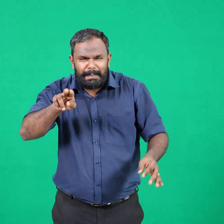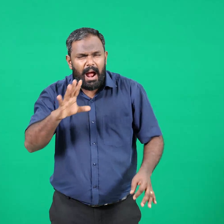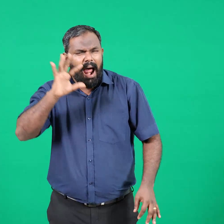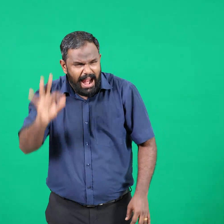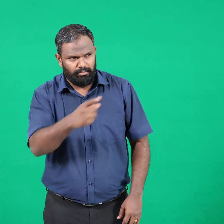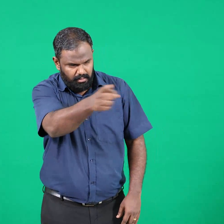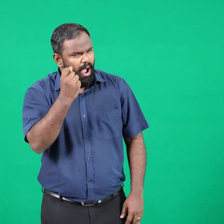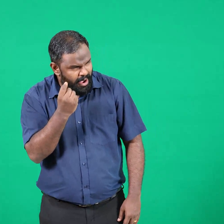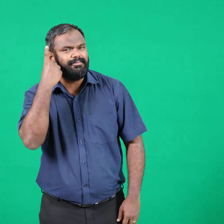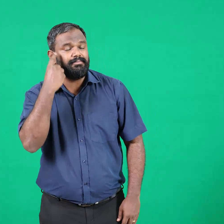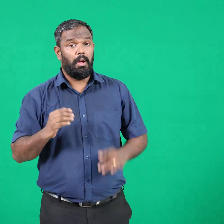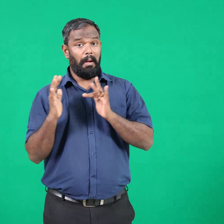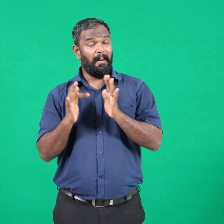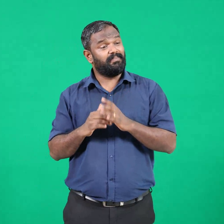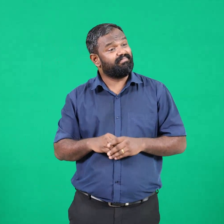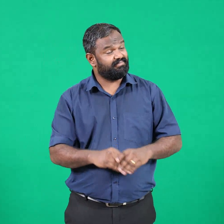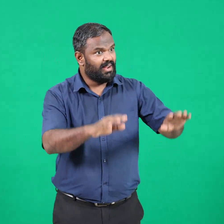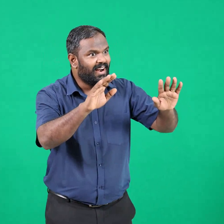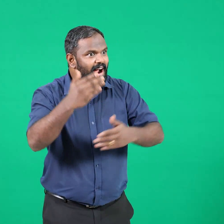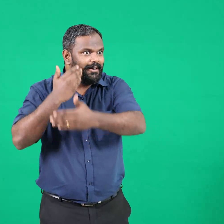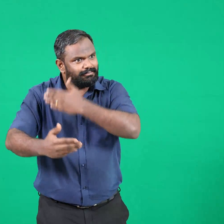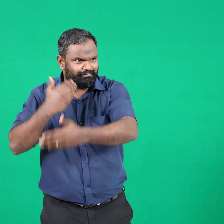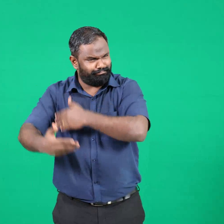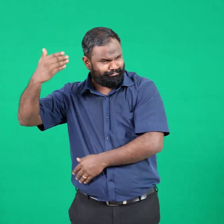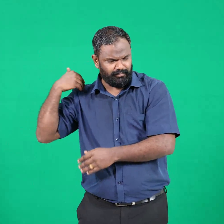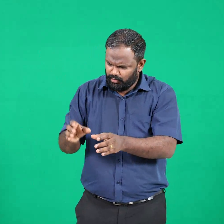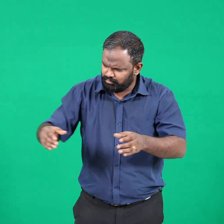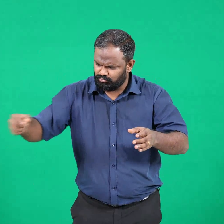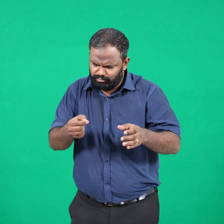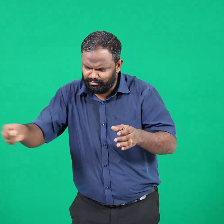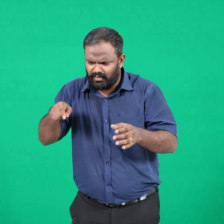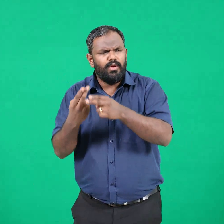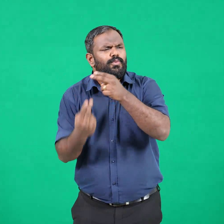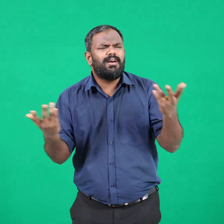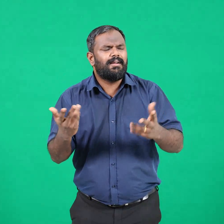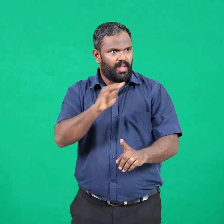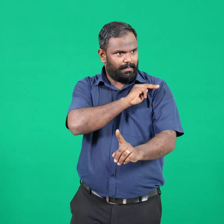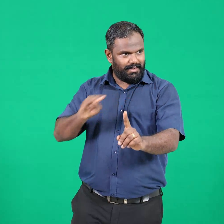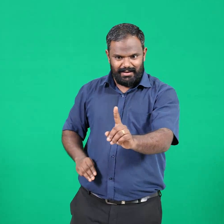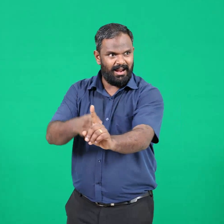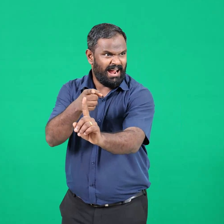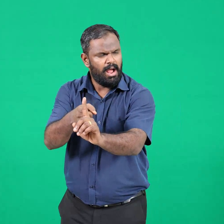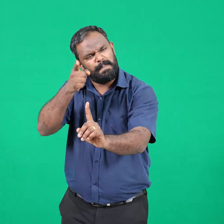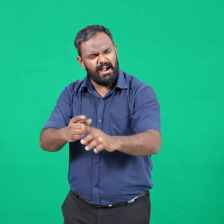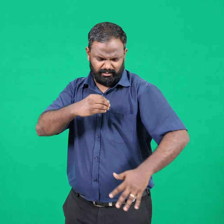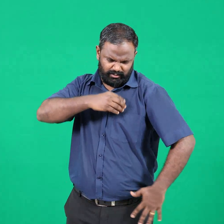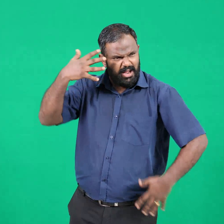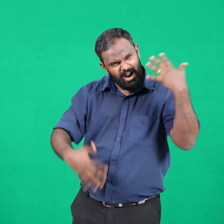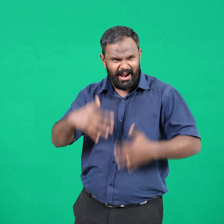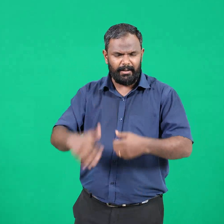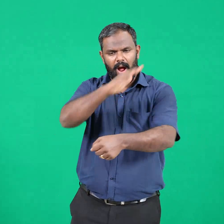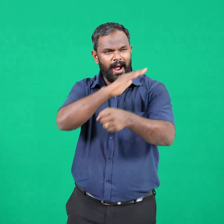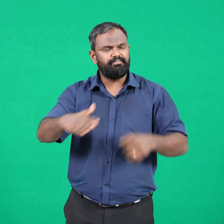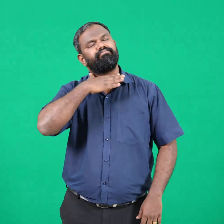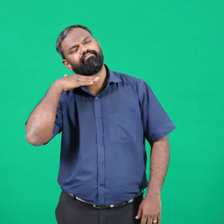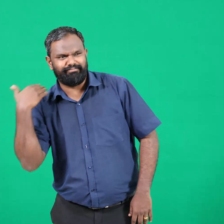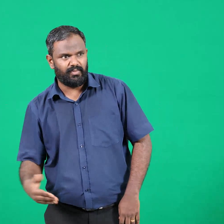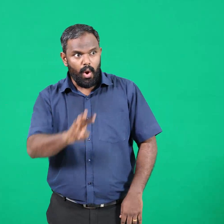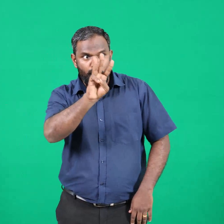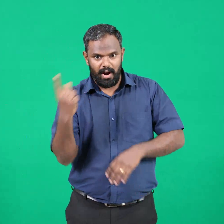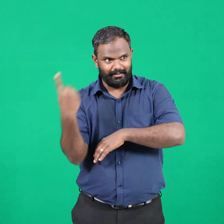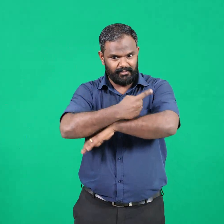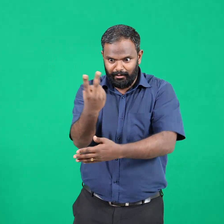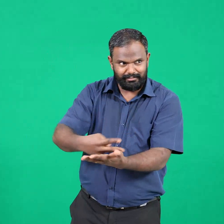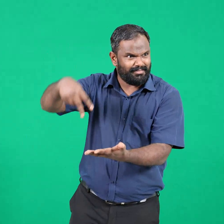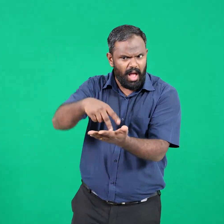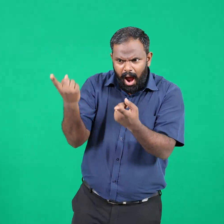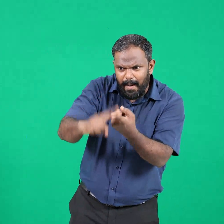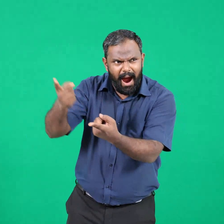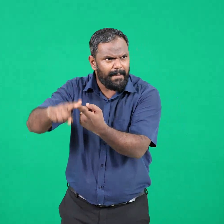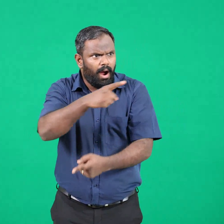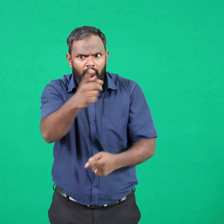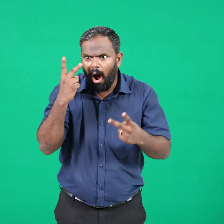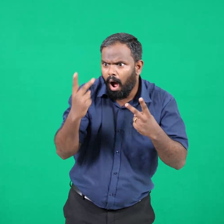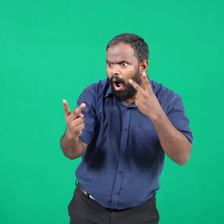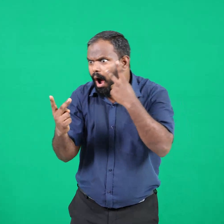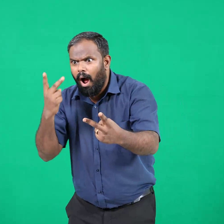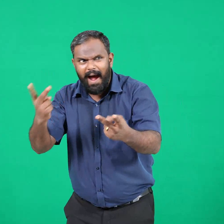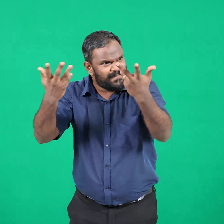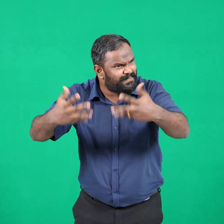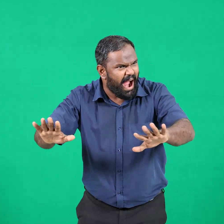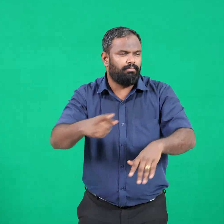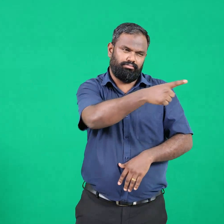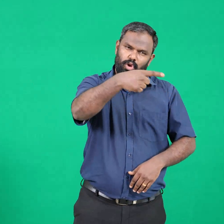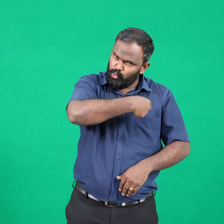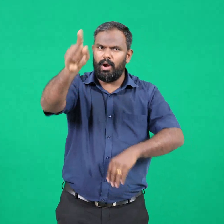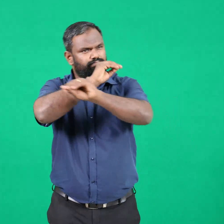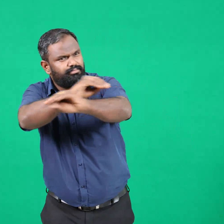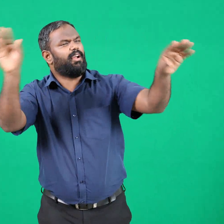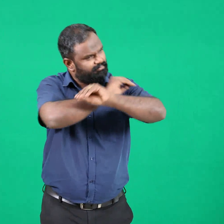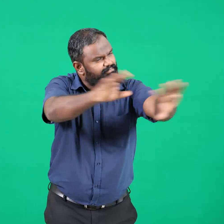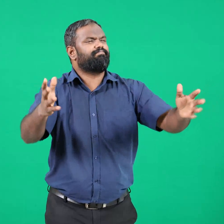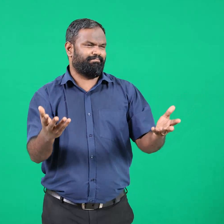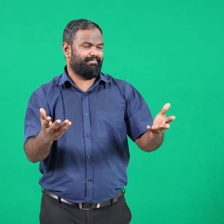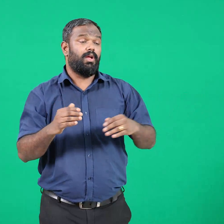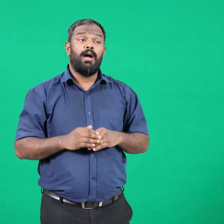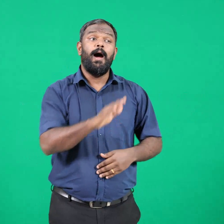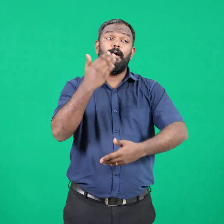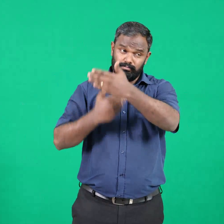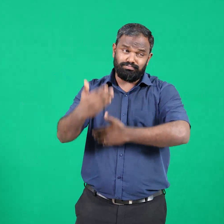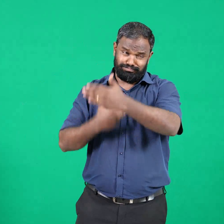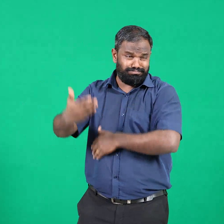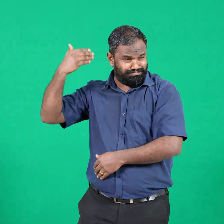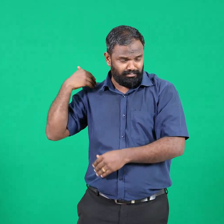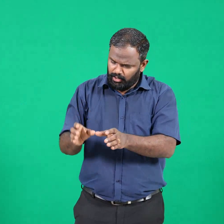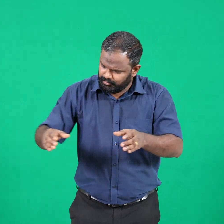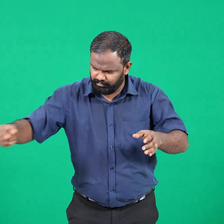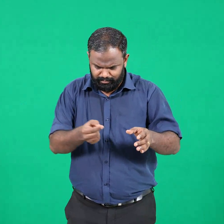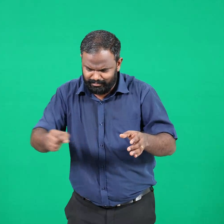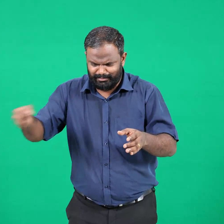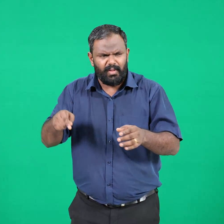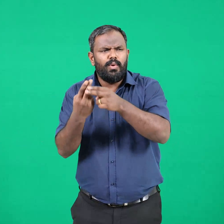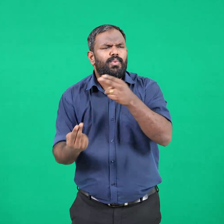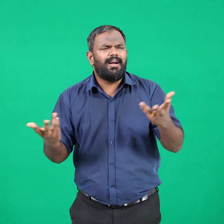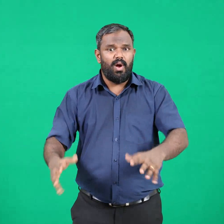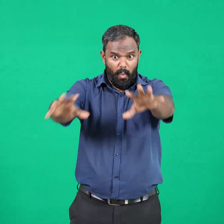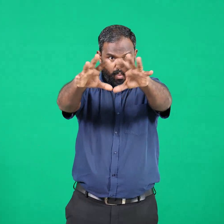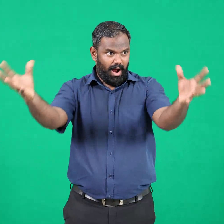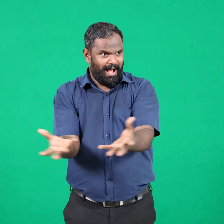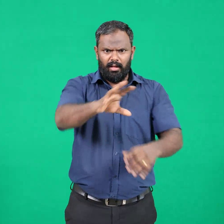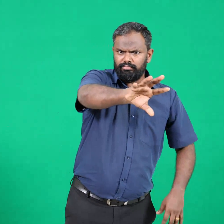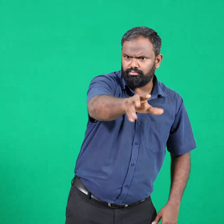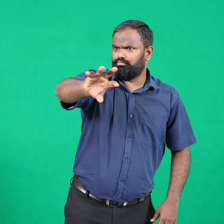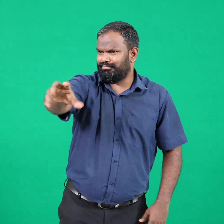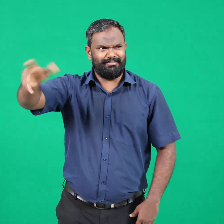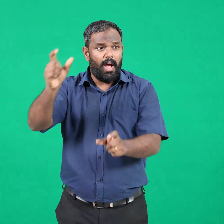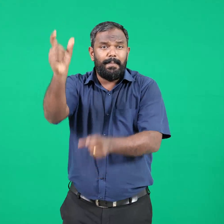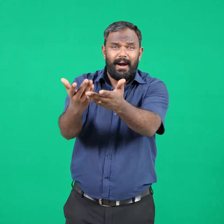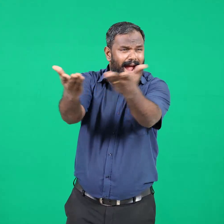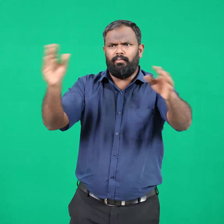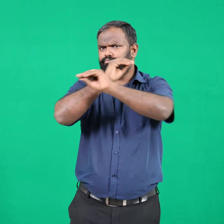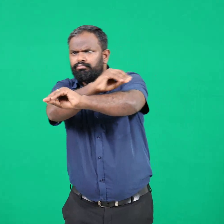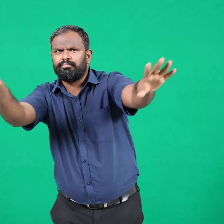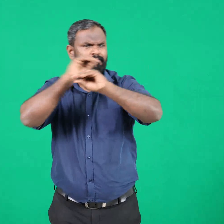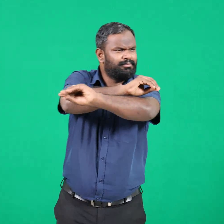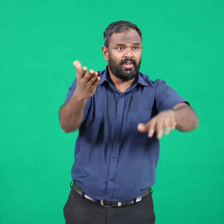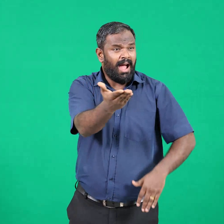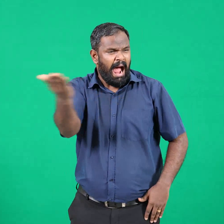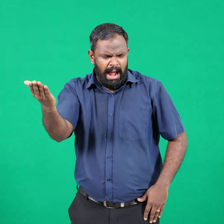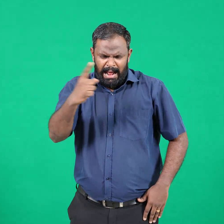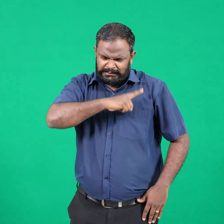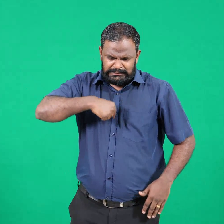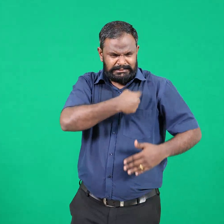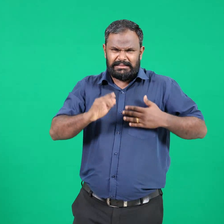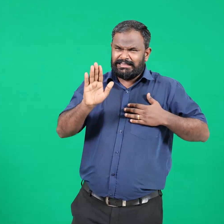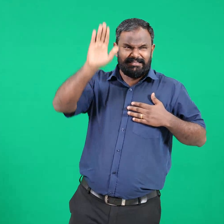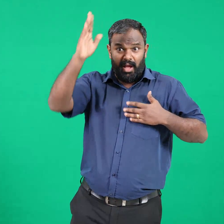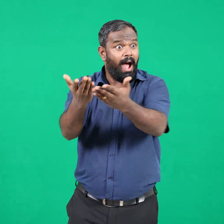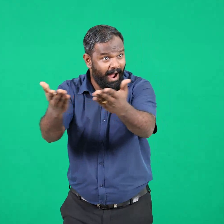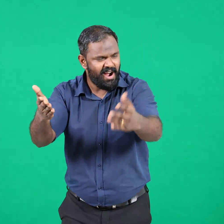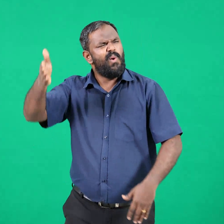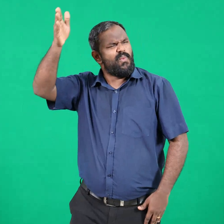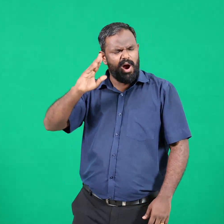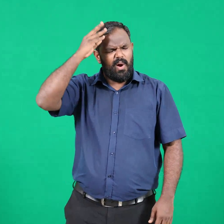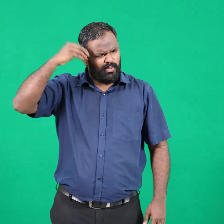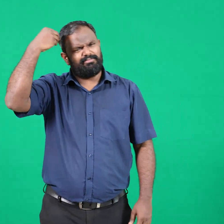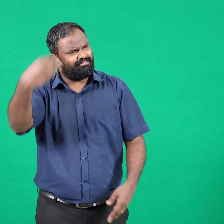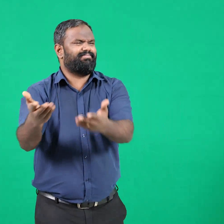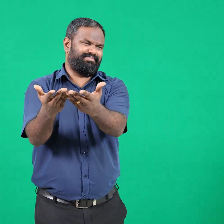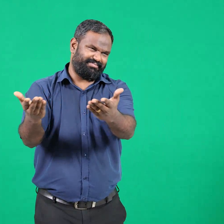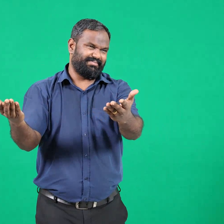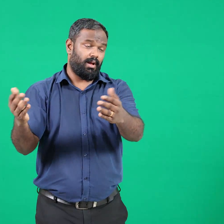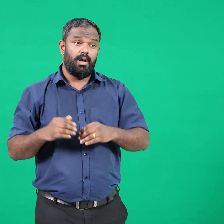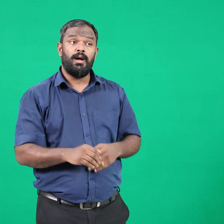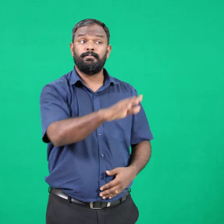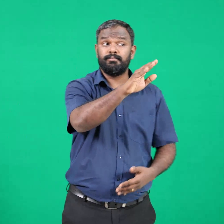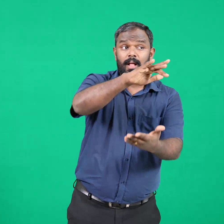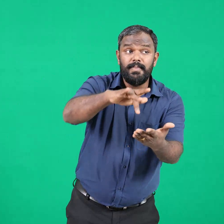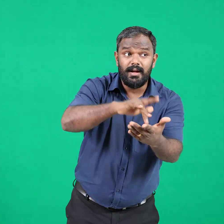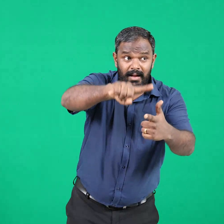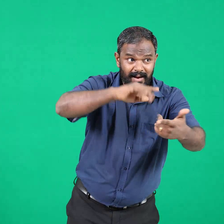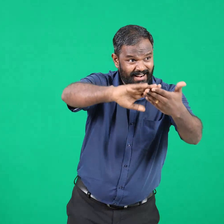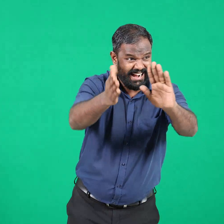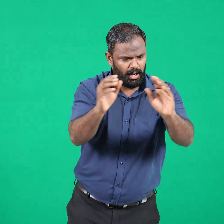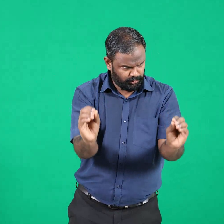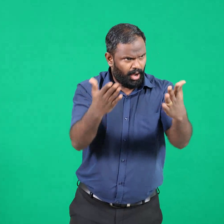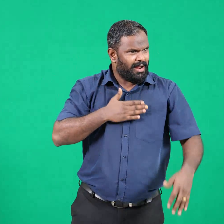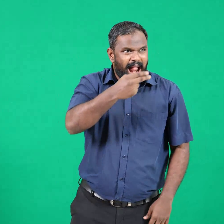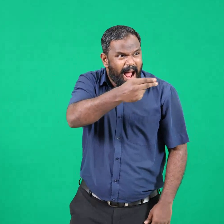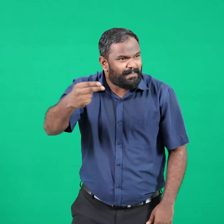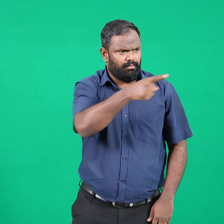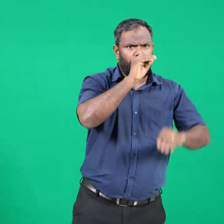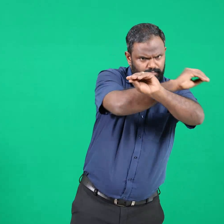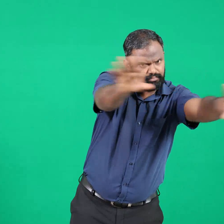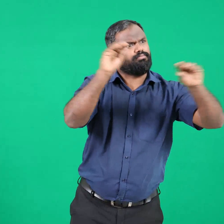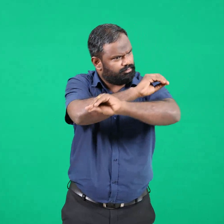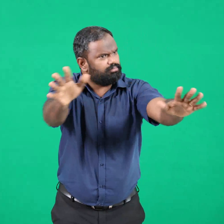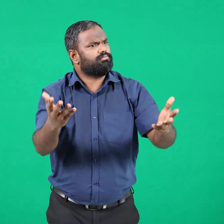And He told them, "This is what is written: The Christ will suffer and rise from the dead on the third day, and in His name repentance and forgiveness of sins will be proclaimed to all nations, beginning in Jerusalem.